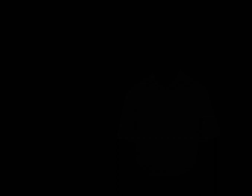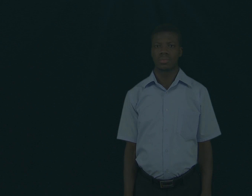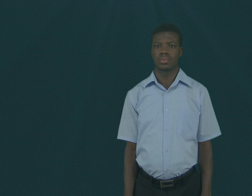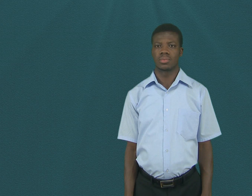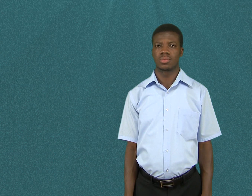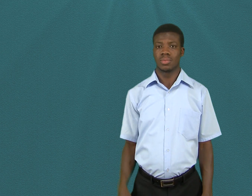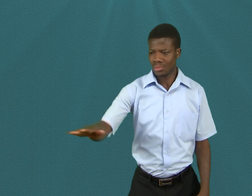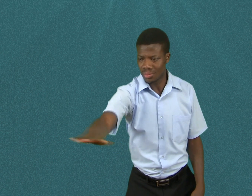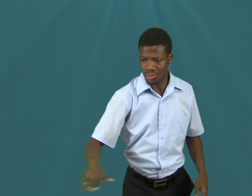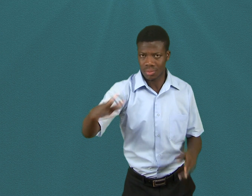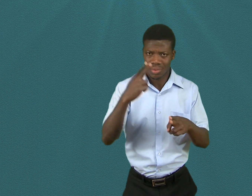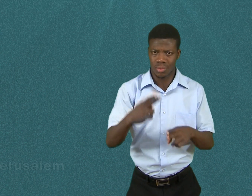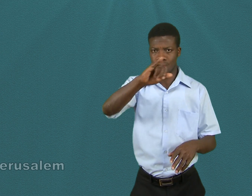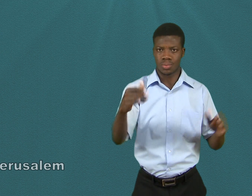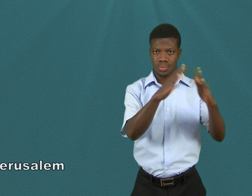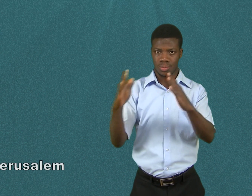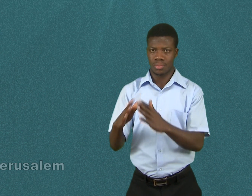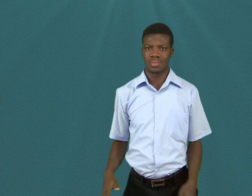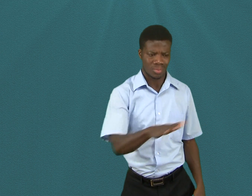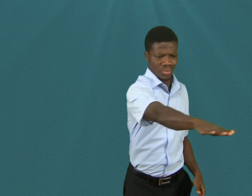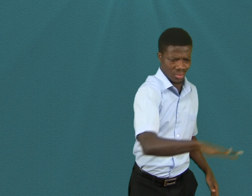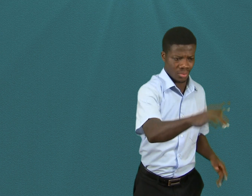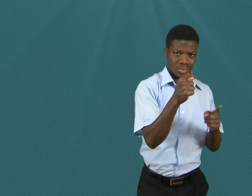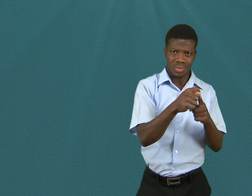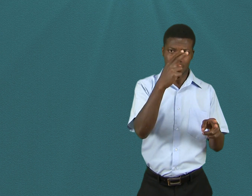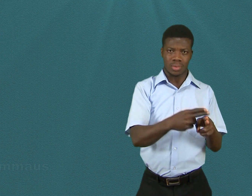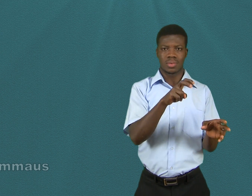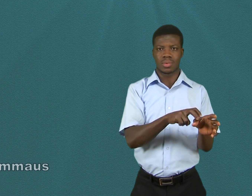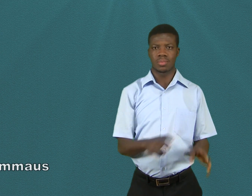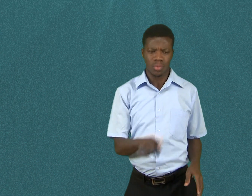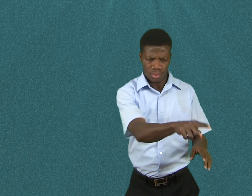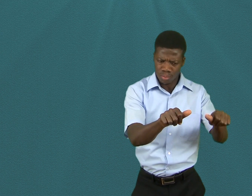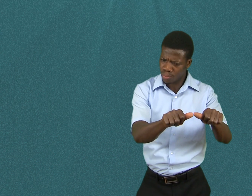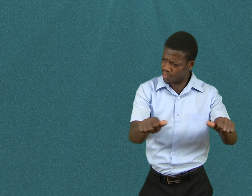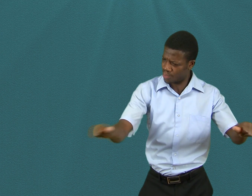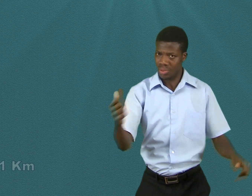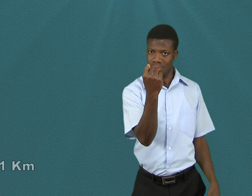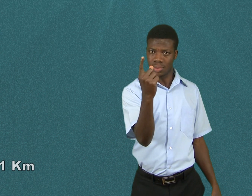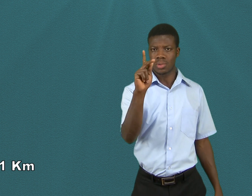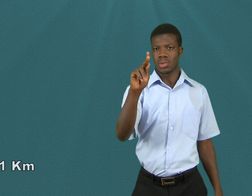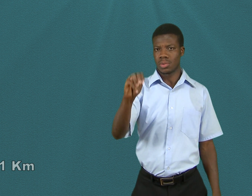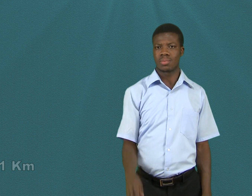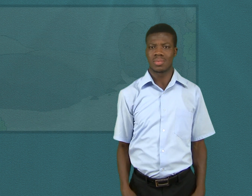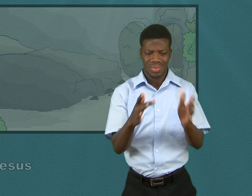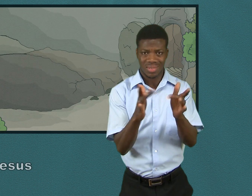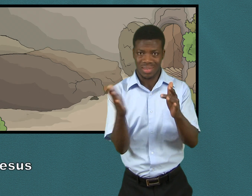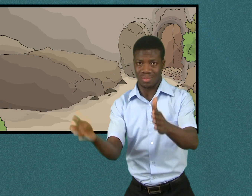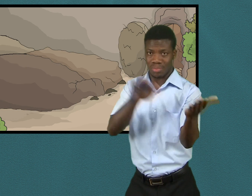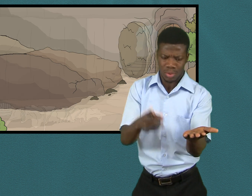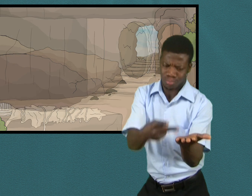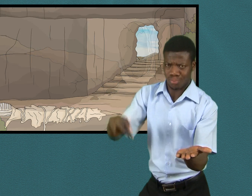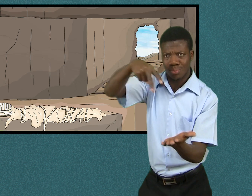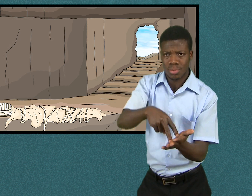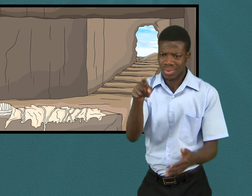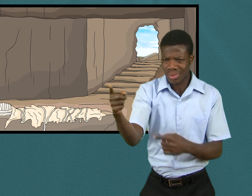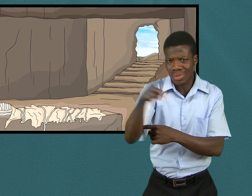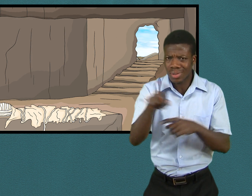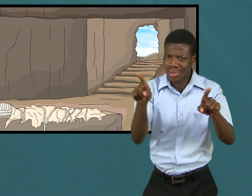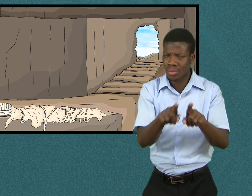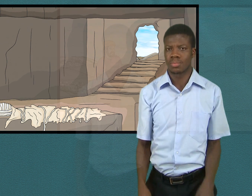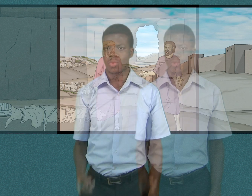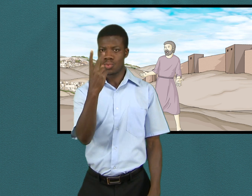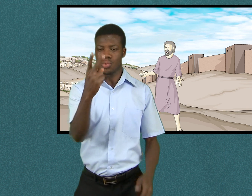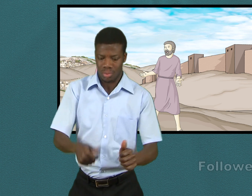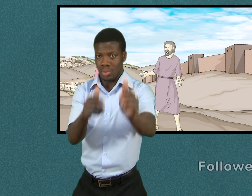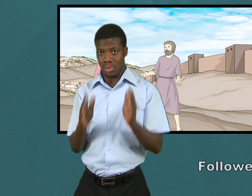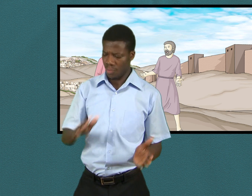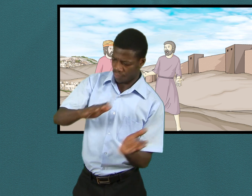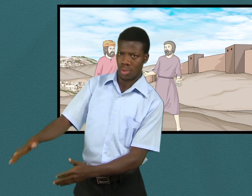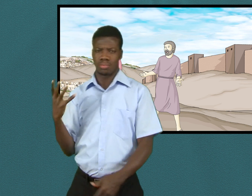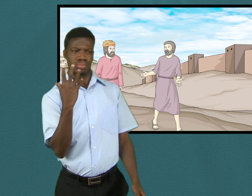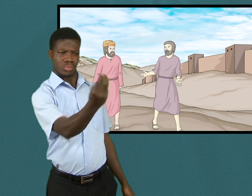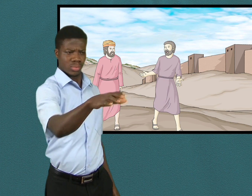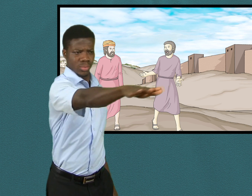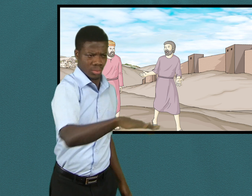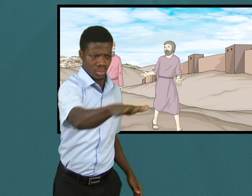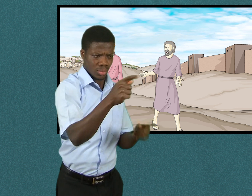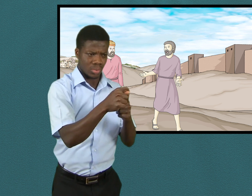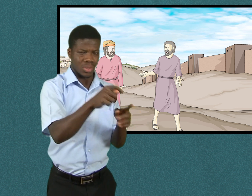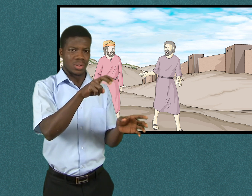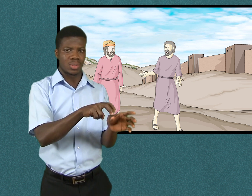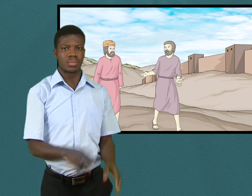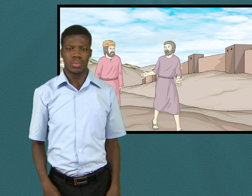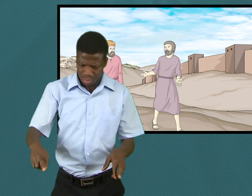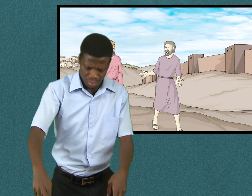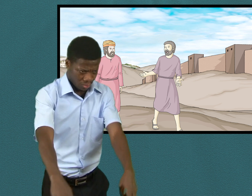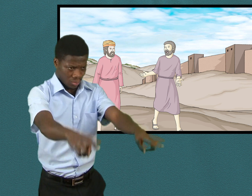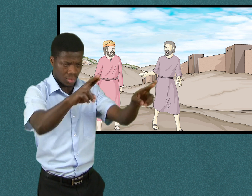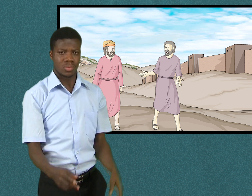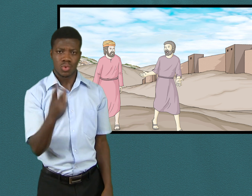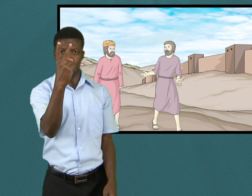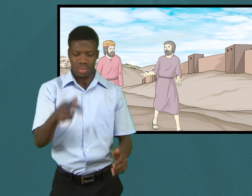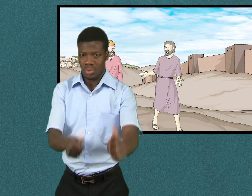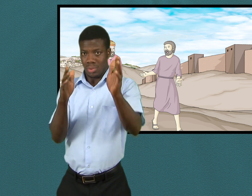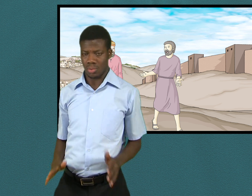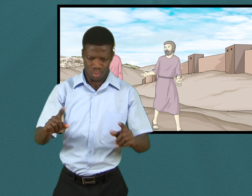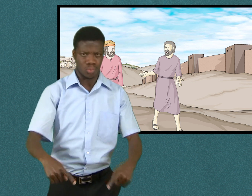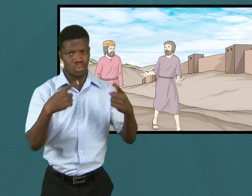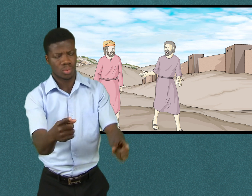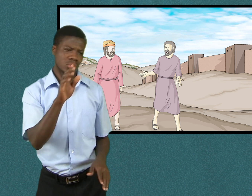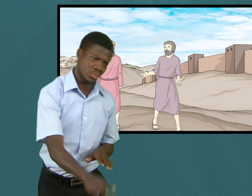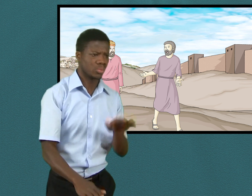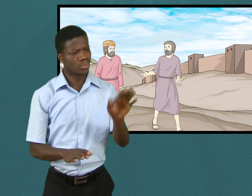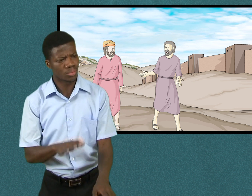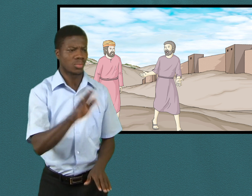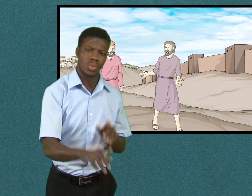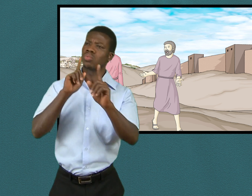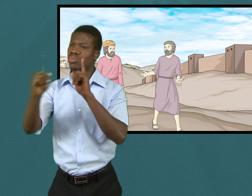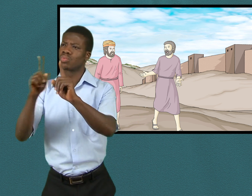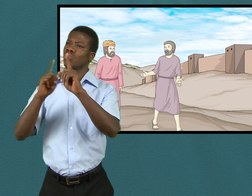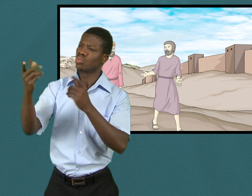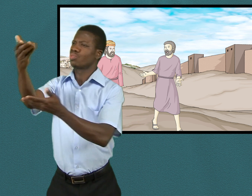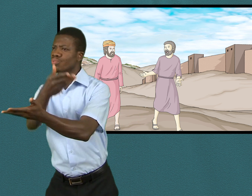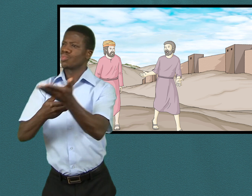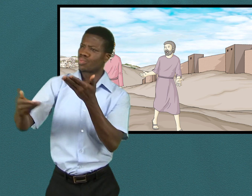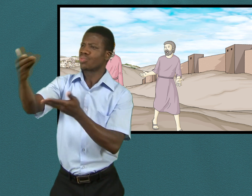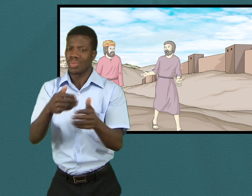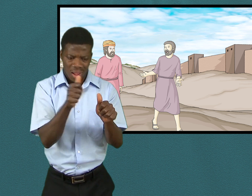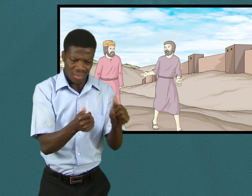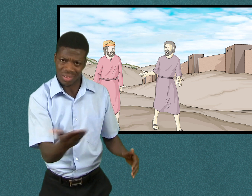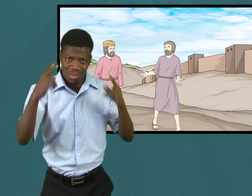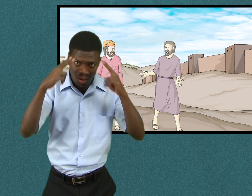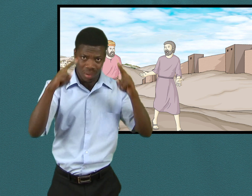That same day two of them were going to a village called Emmaus, about seven miles from Jerusalem.